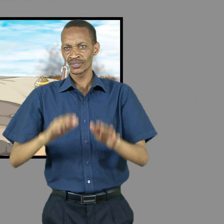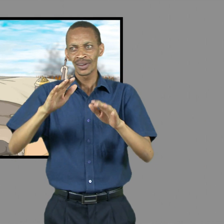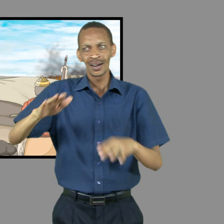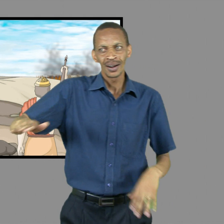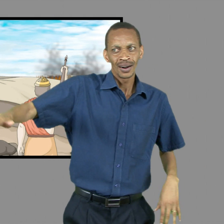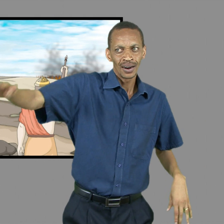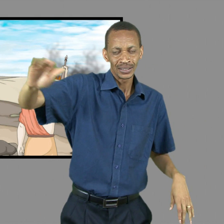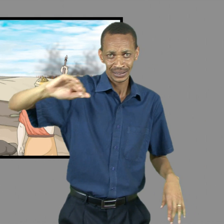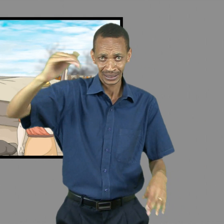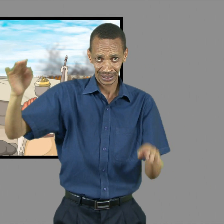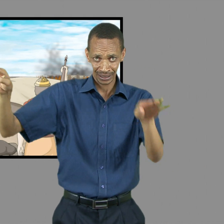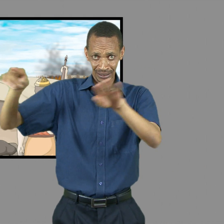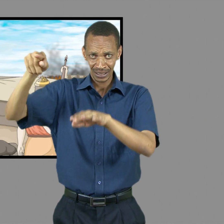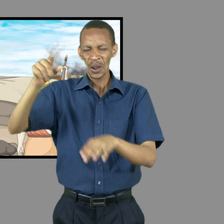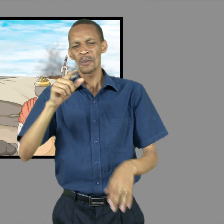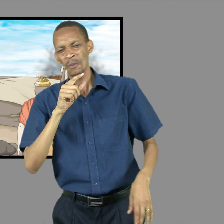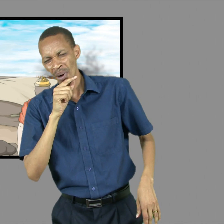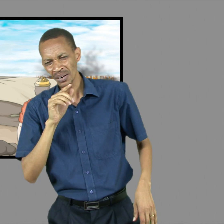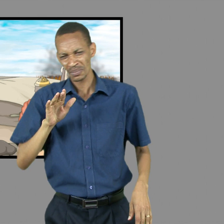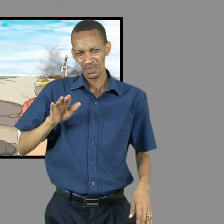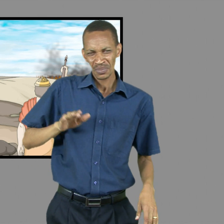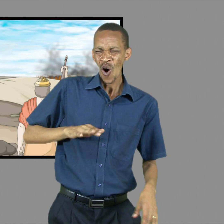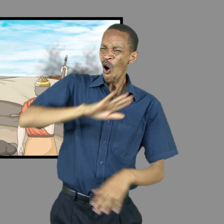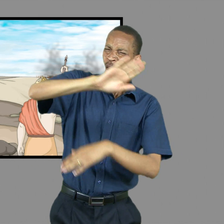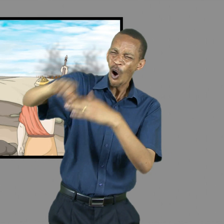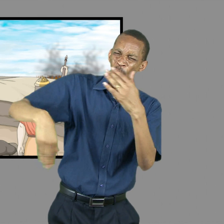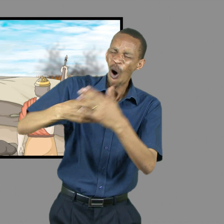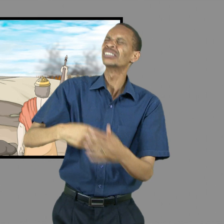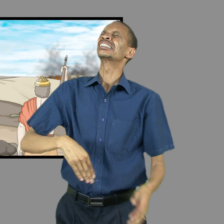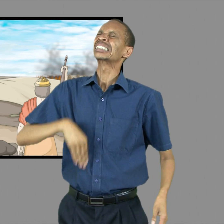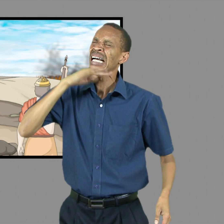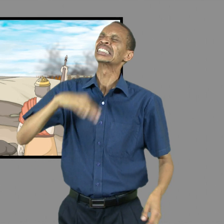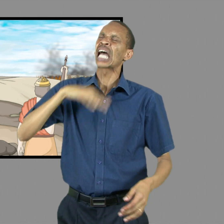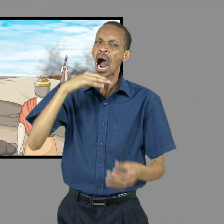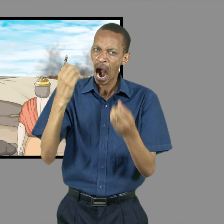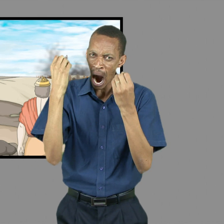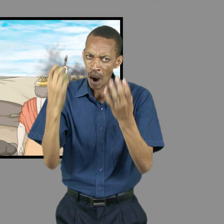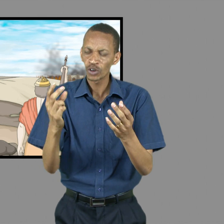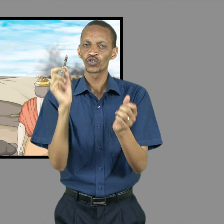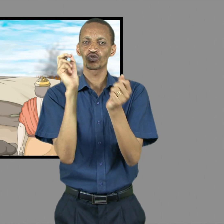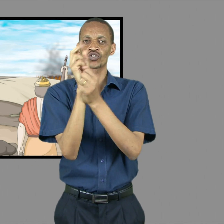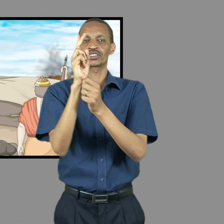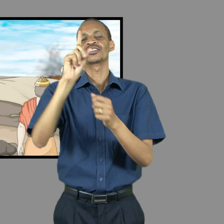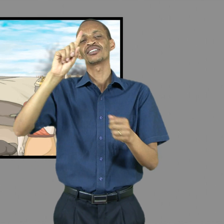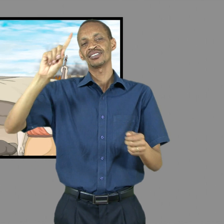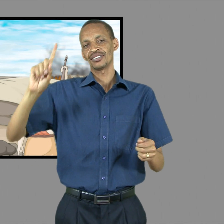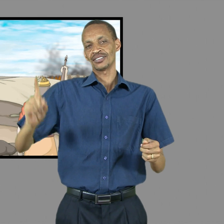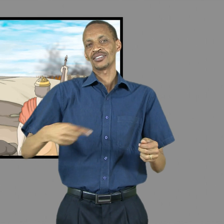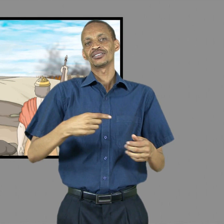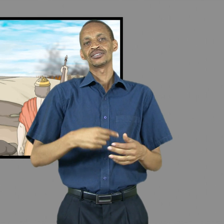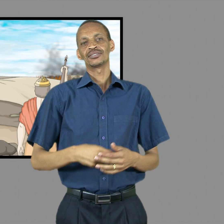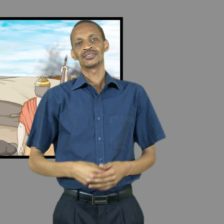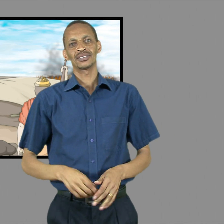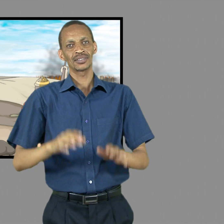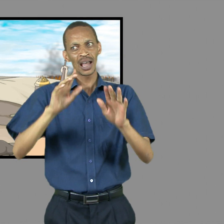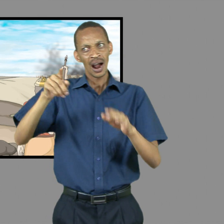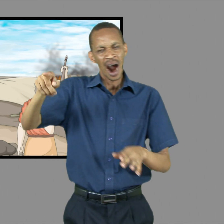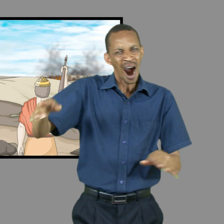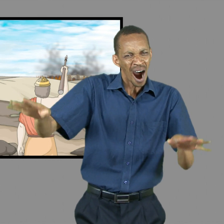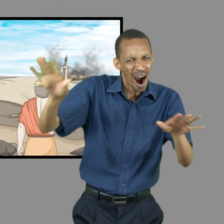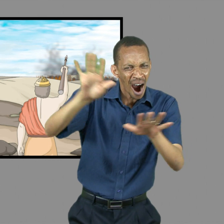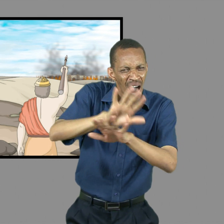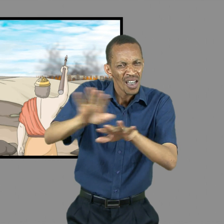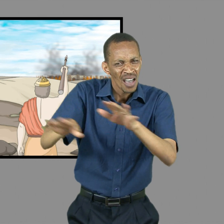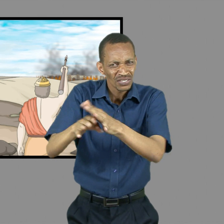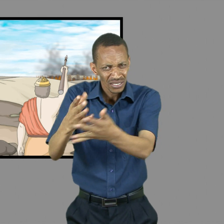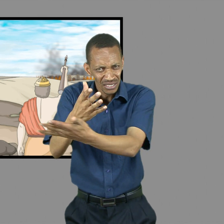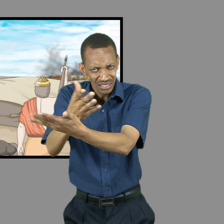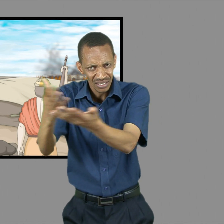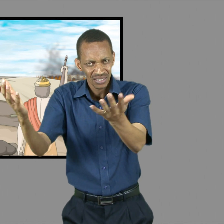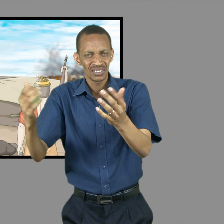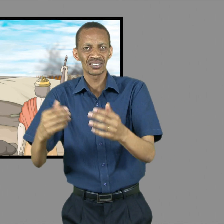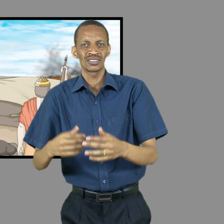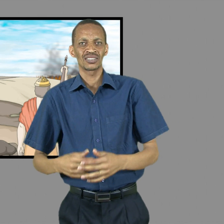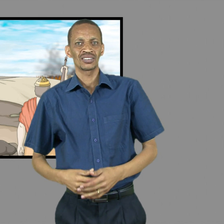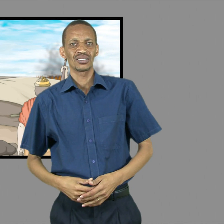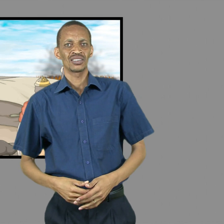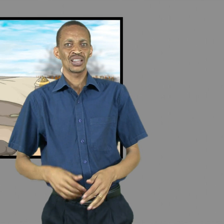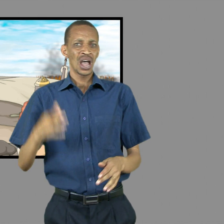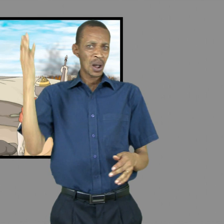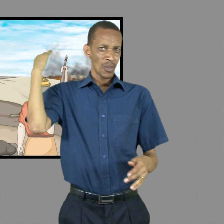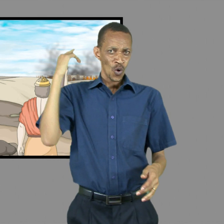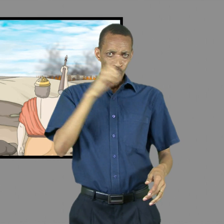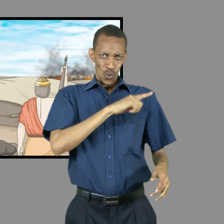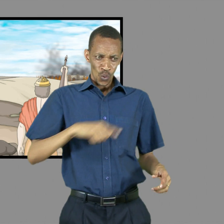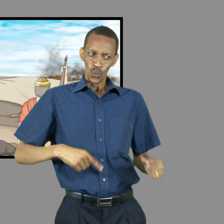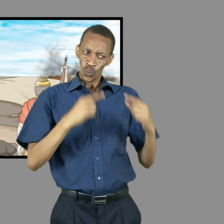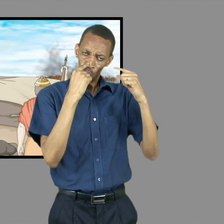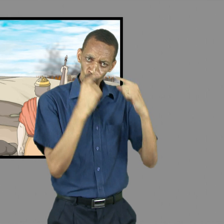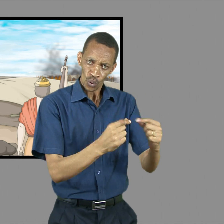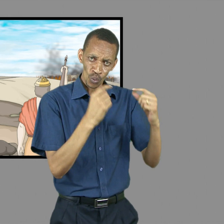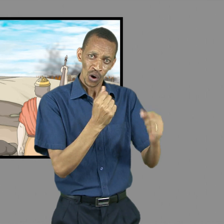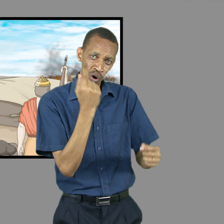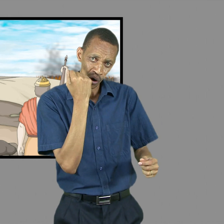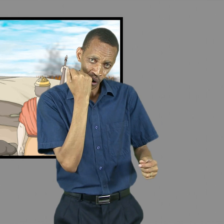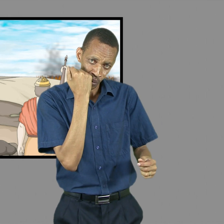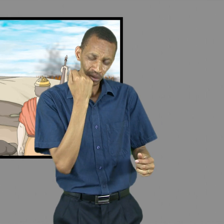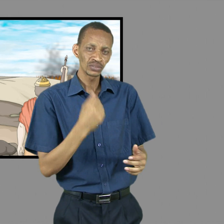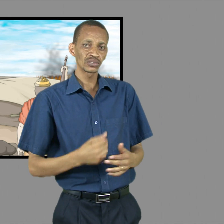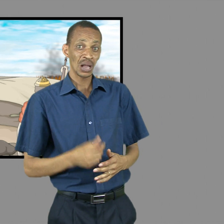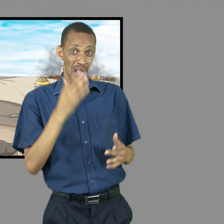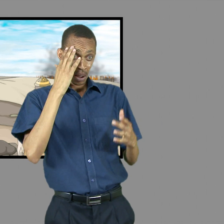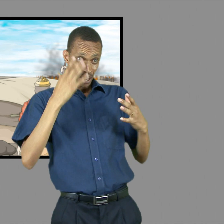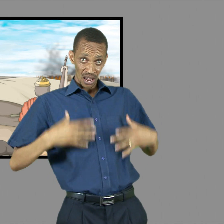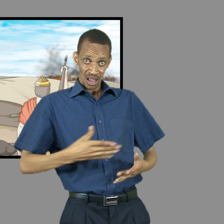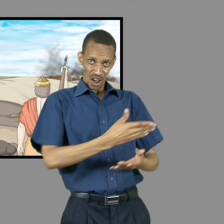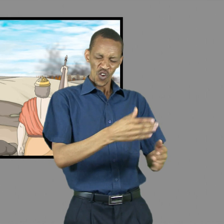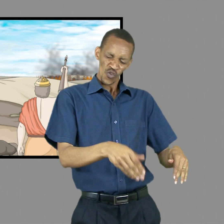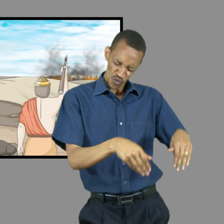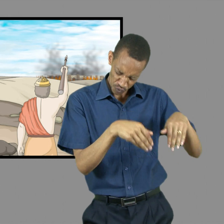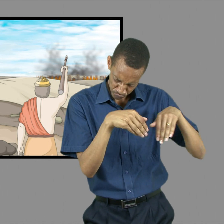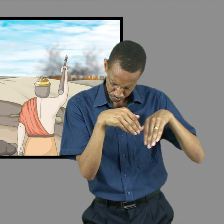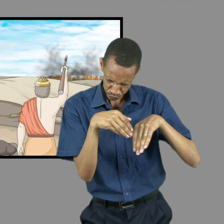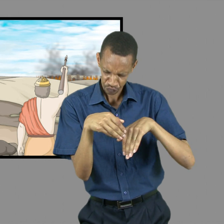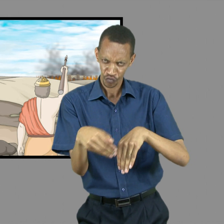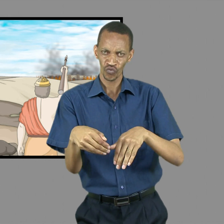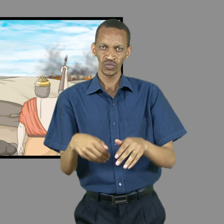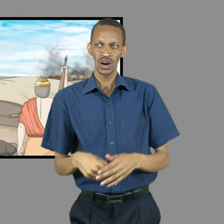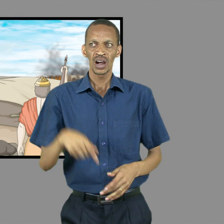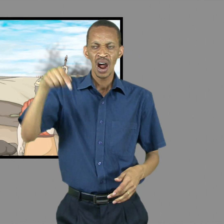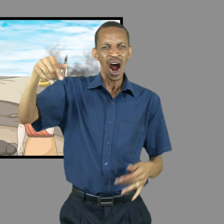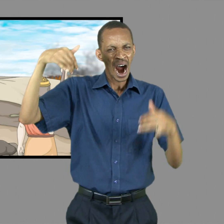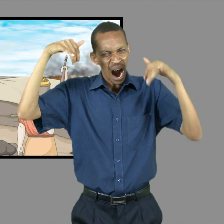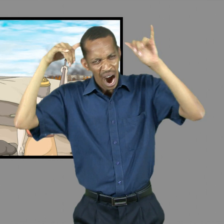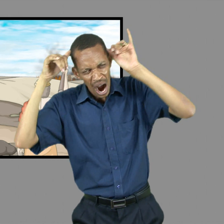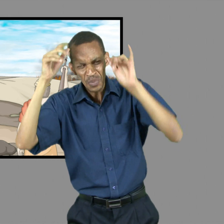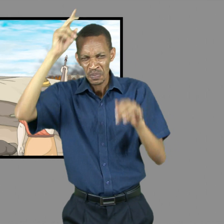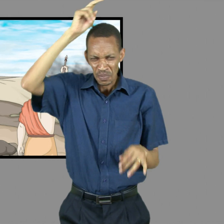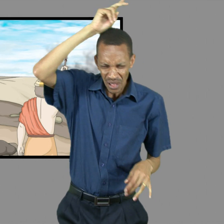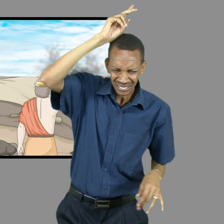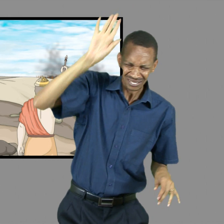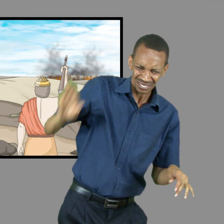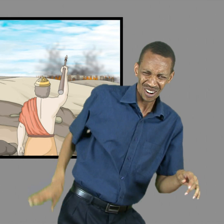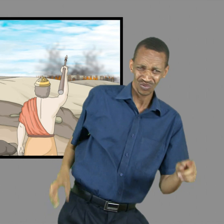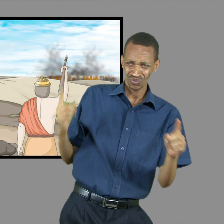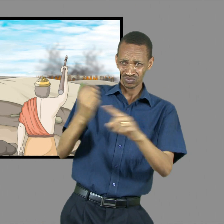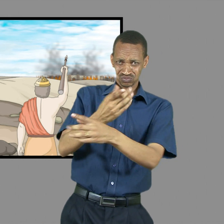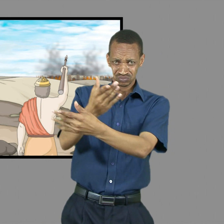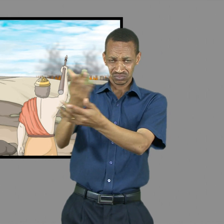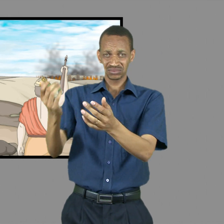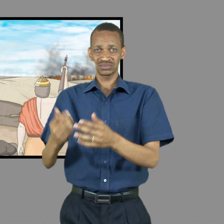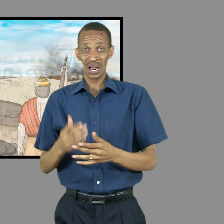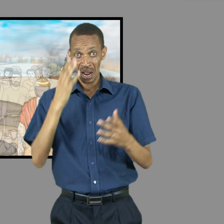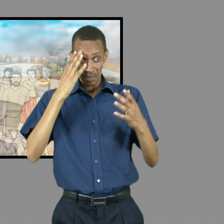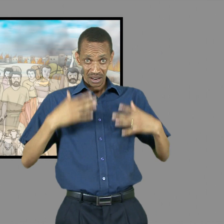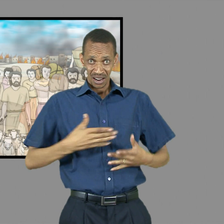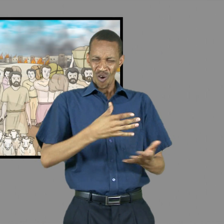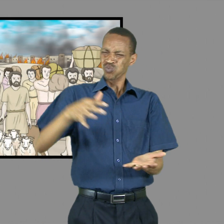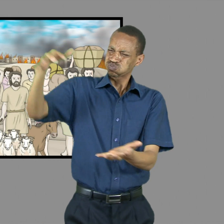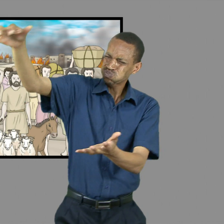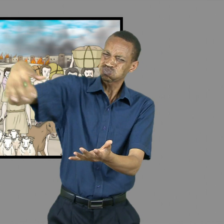A total of twelve thousand men and women fell that day—all the people of Ai. Joshua did not draw back the hand that held his battle lance until he had devoted to destruction all who lived in Ai.